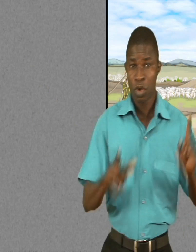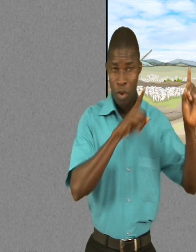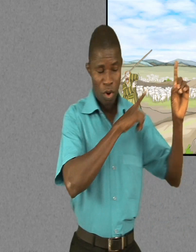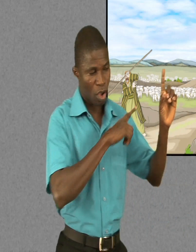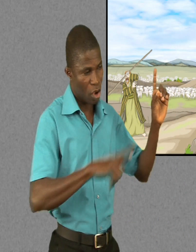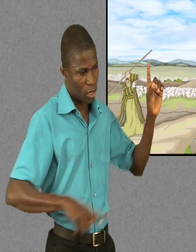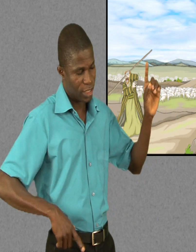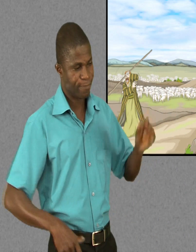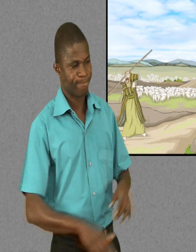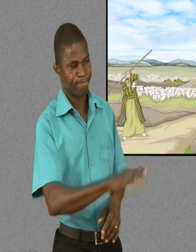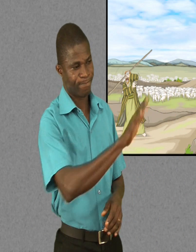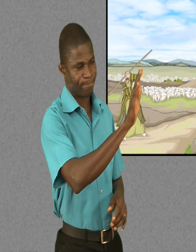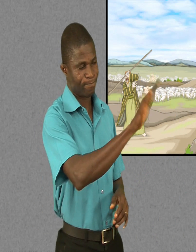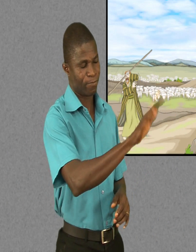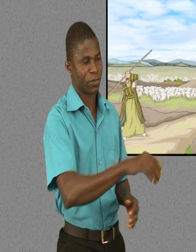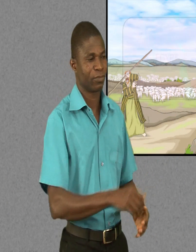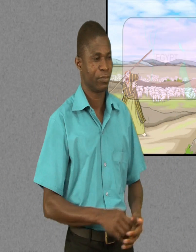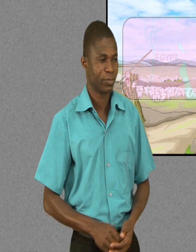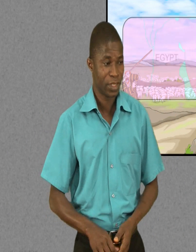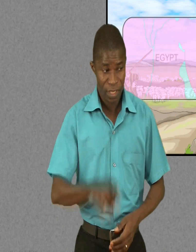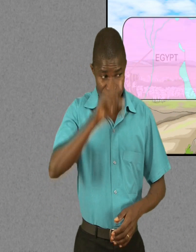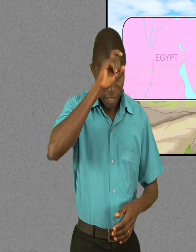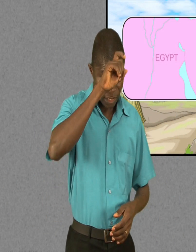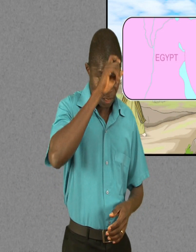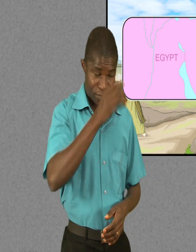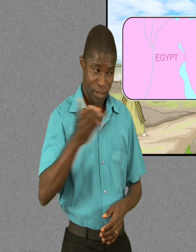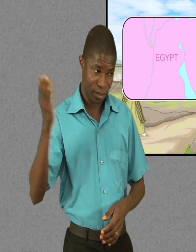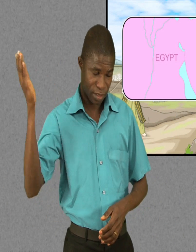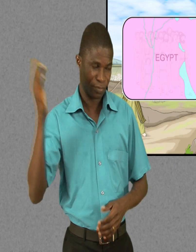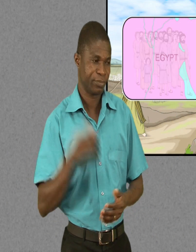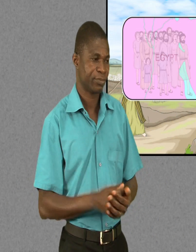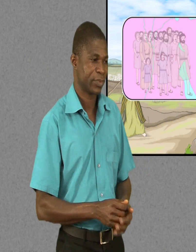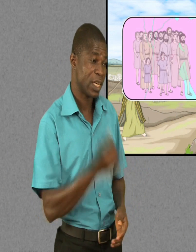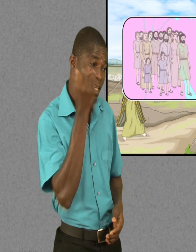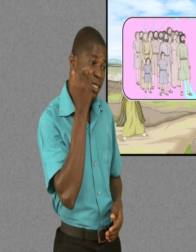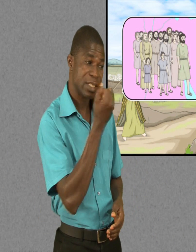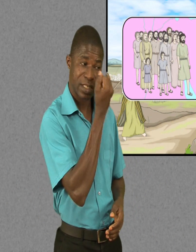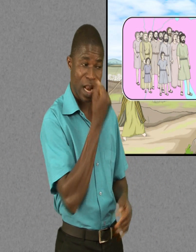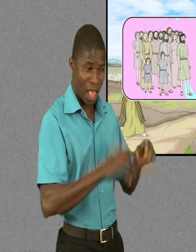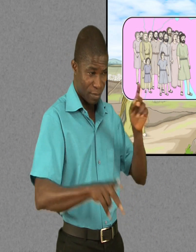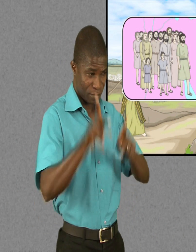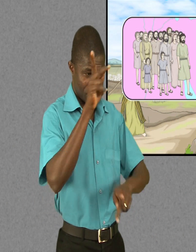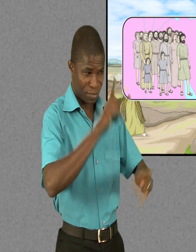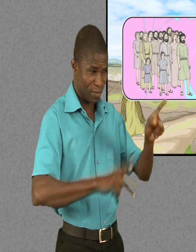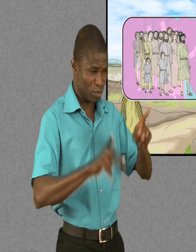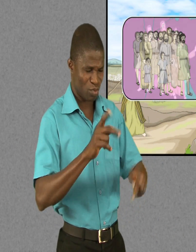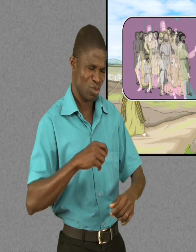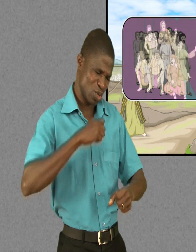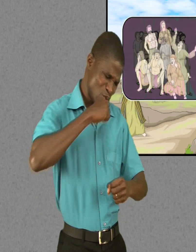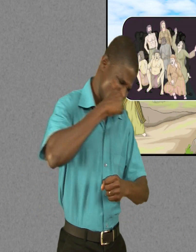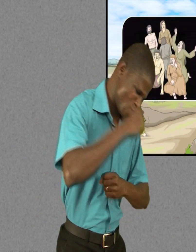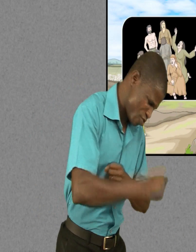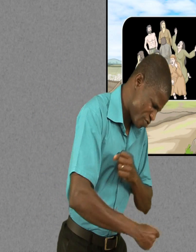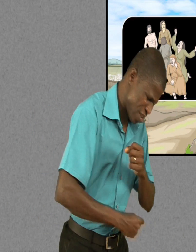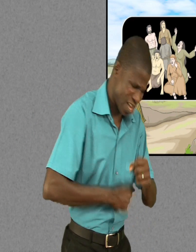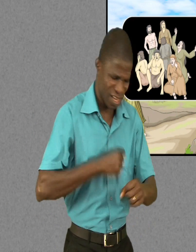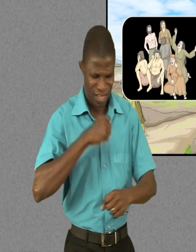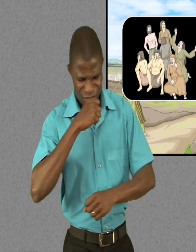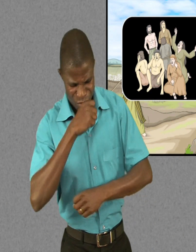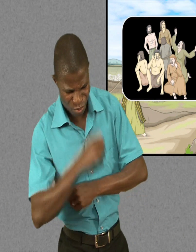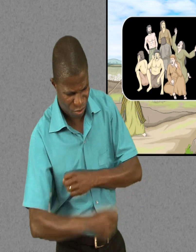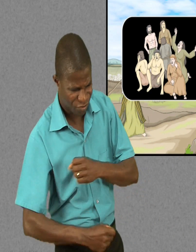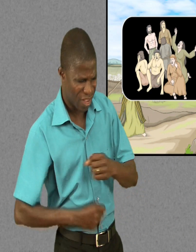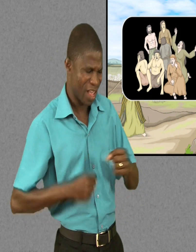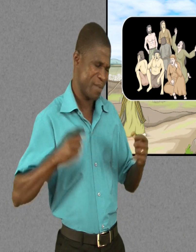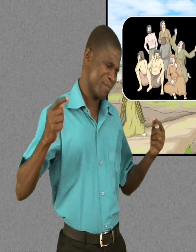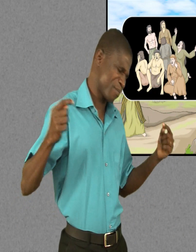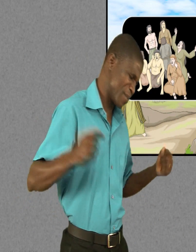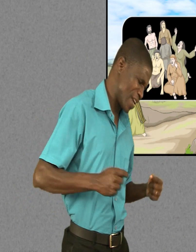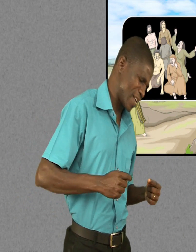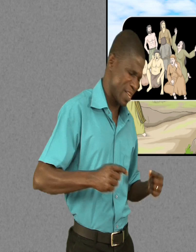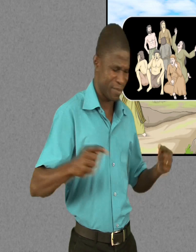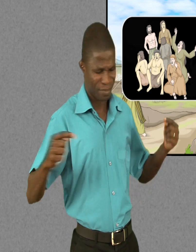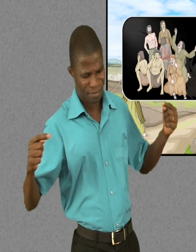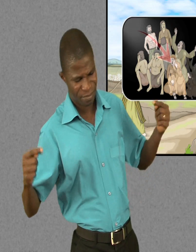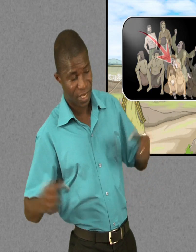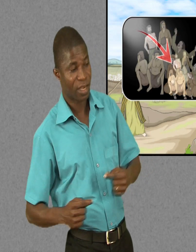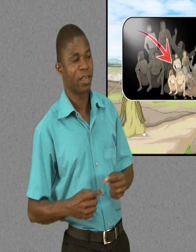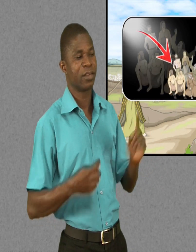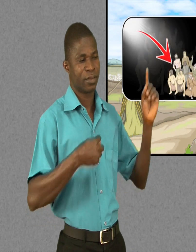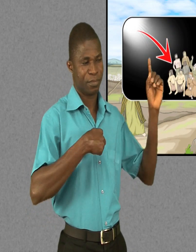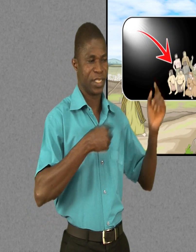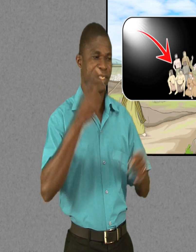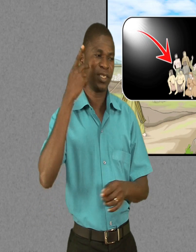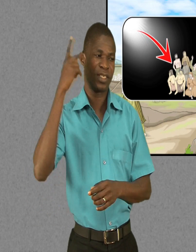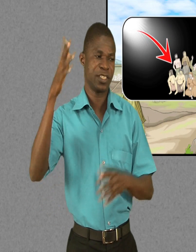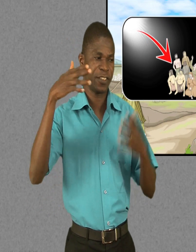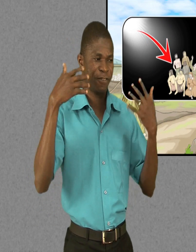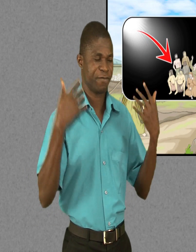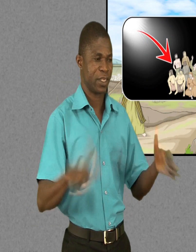The LORD said, “I have indeed seen the affliction of My people in Egypt. I have heard them crying out because of their oppressors, and I am aware of their sufferings.